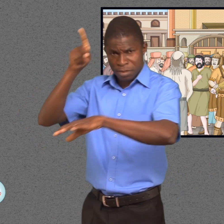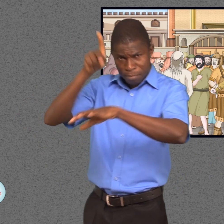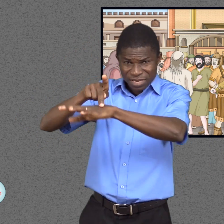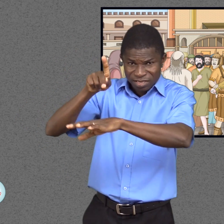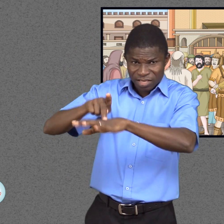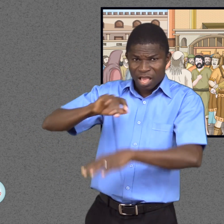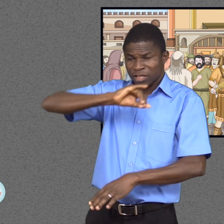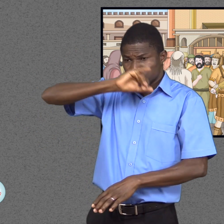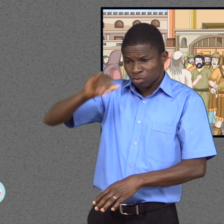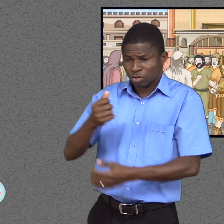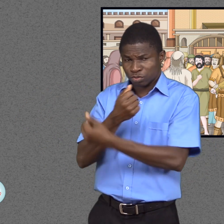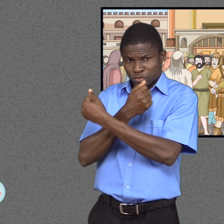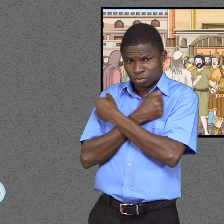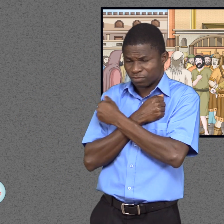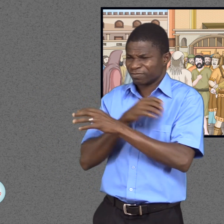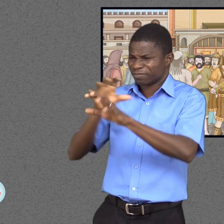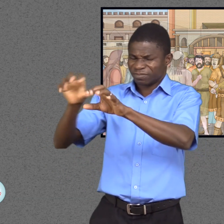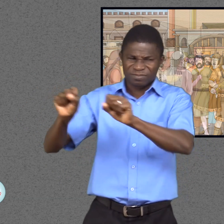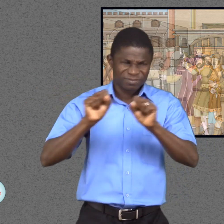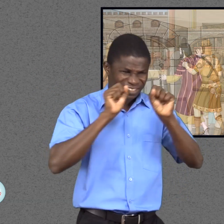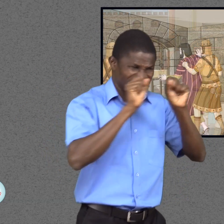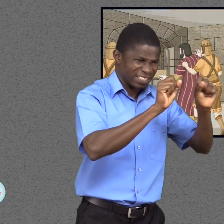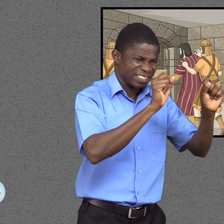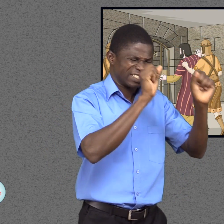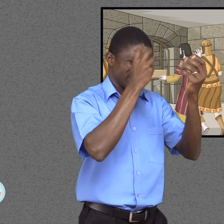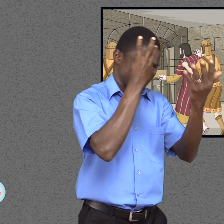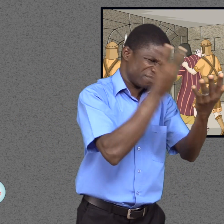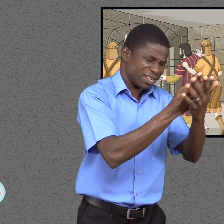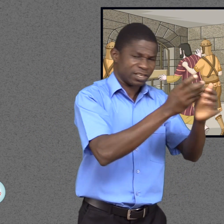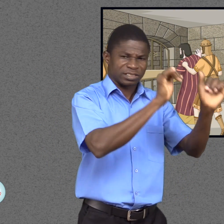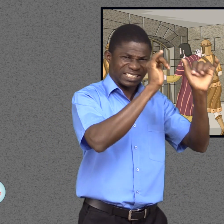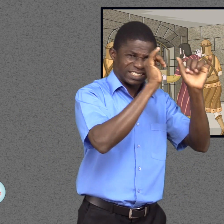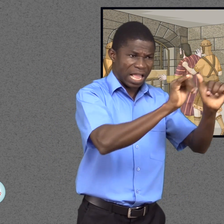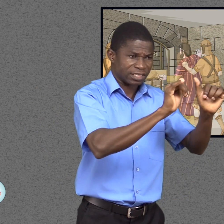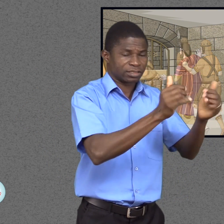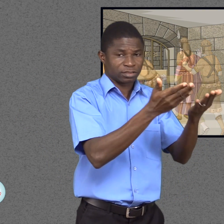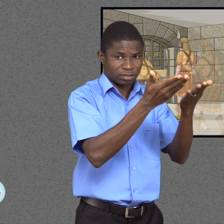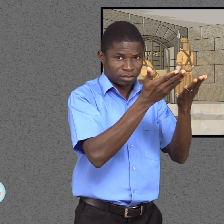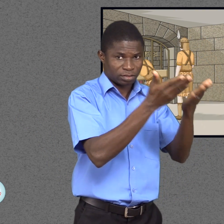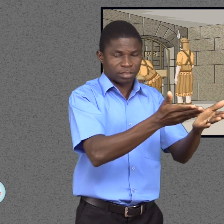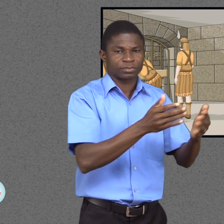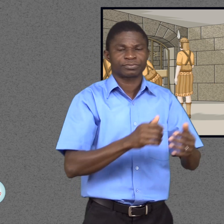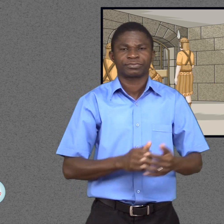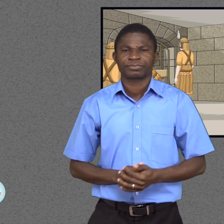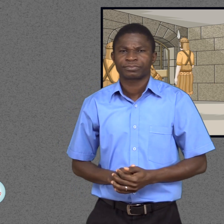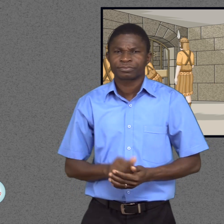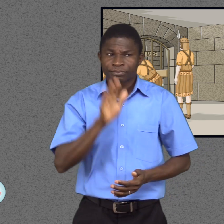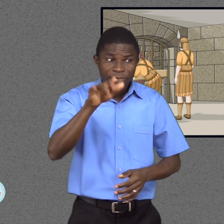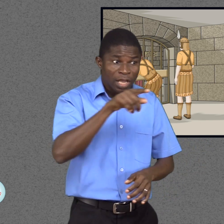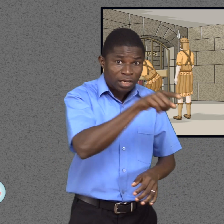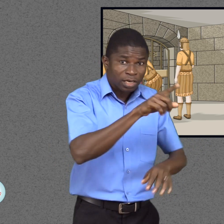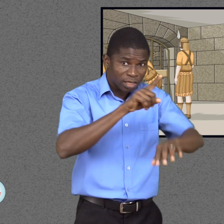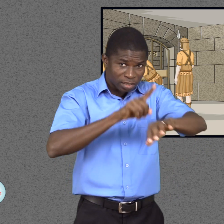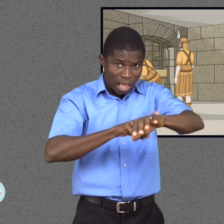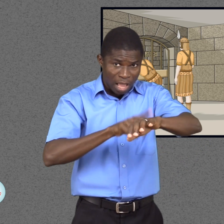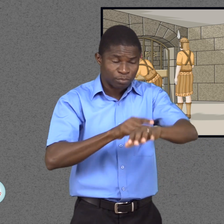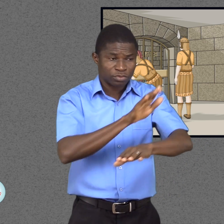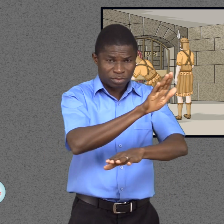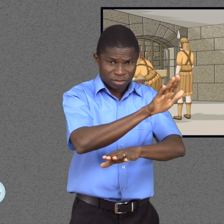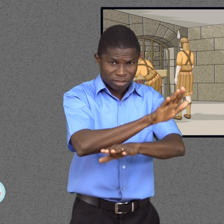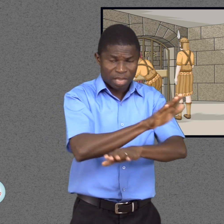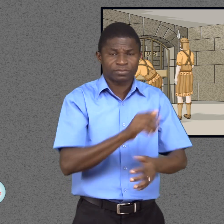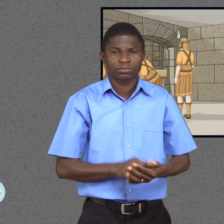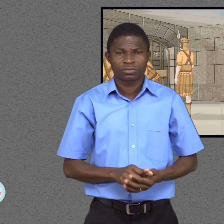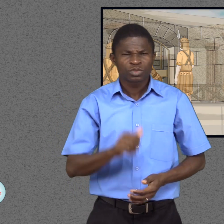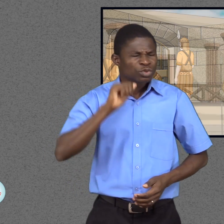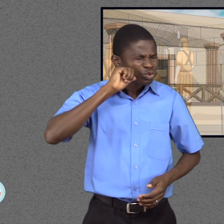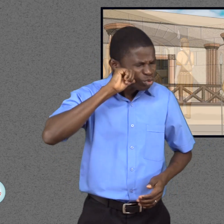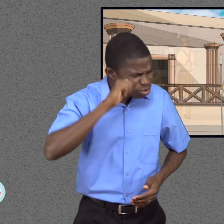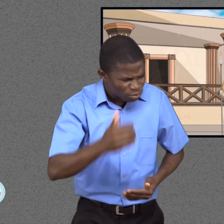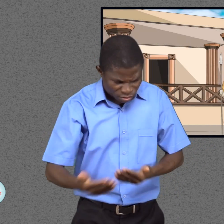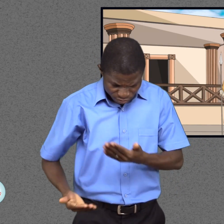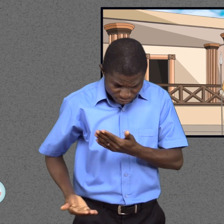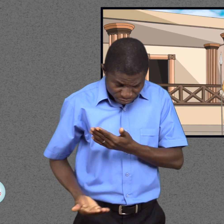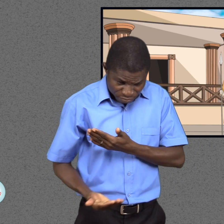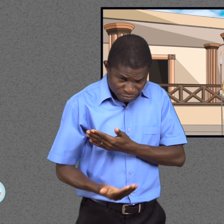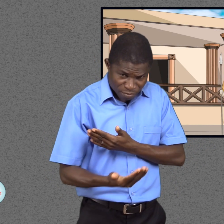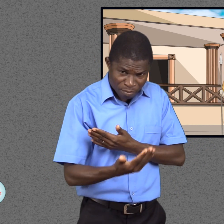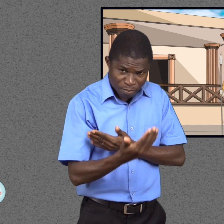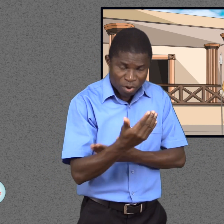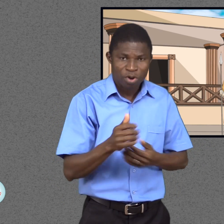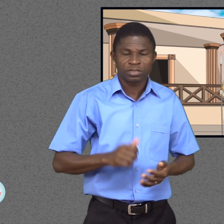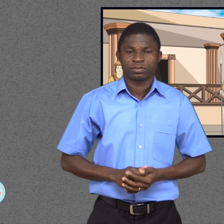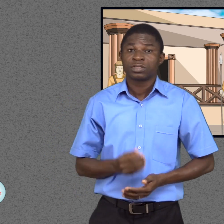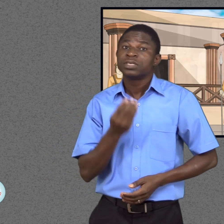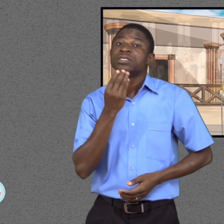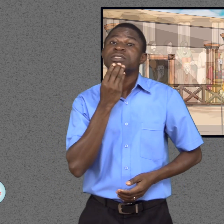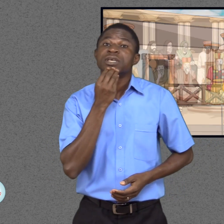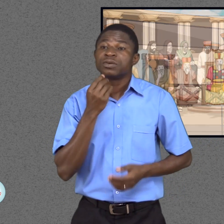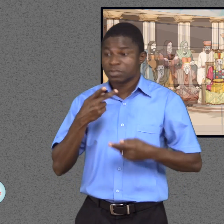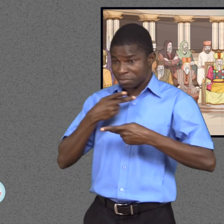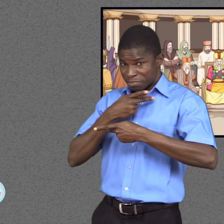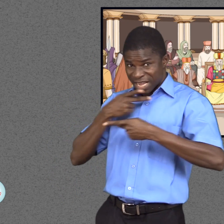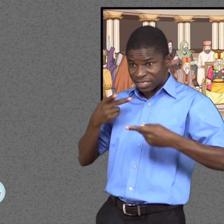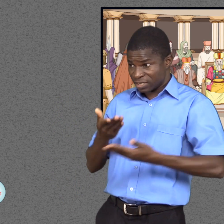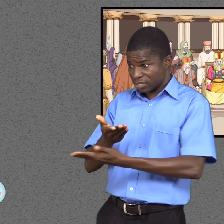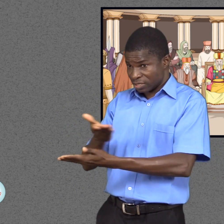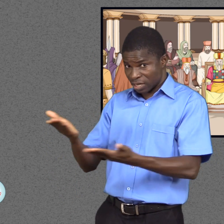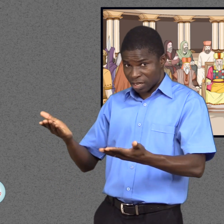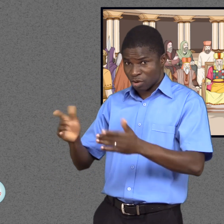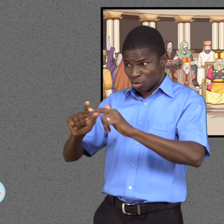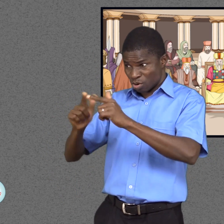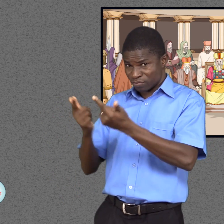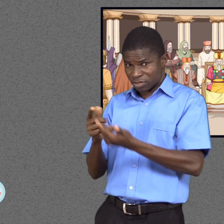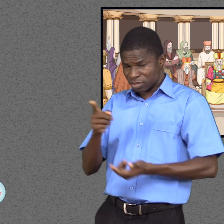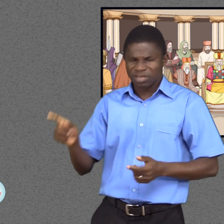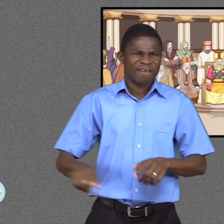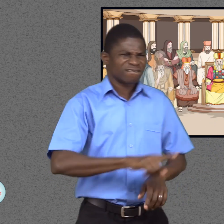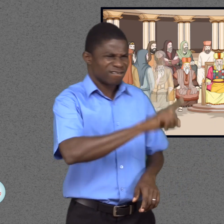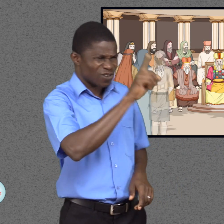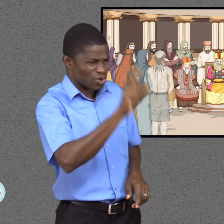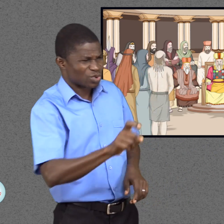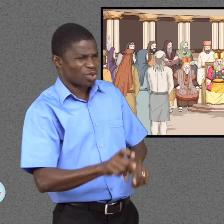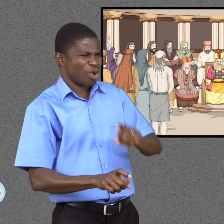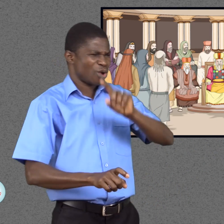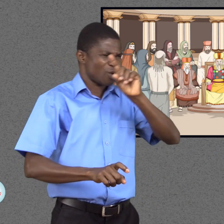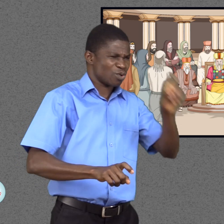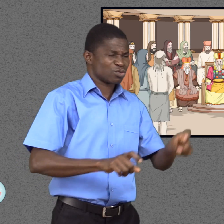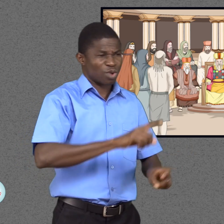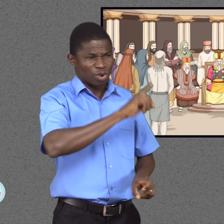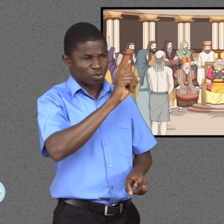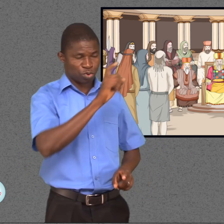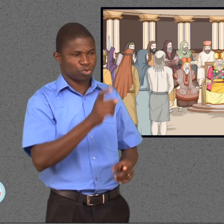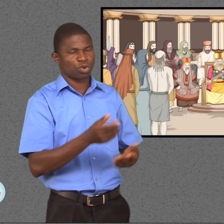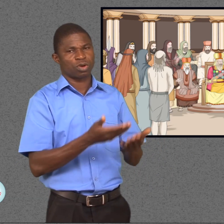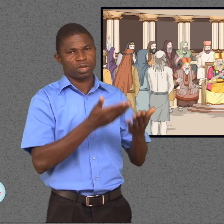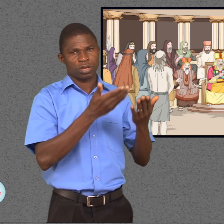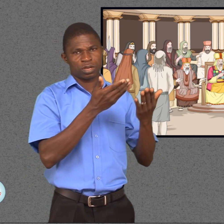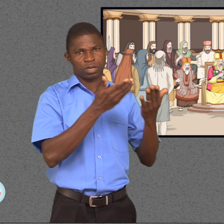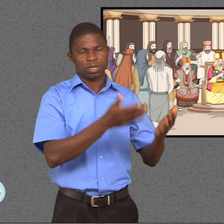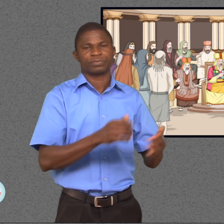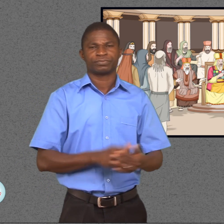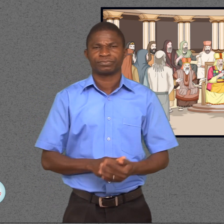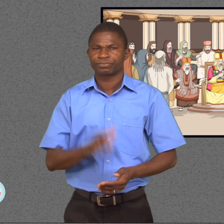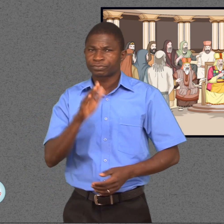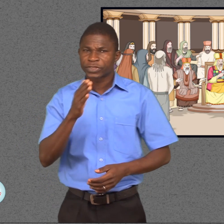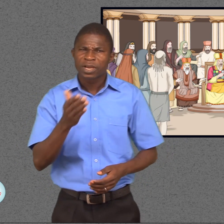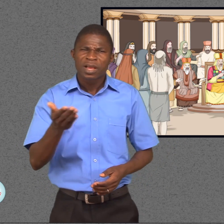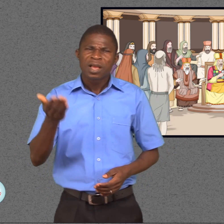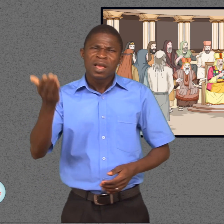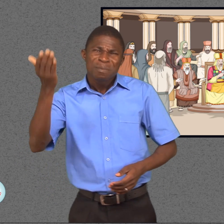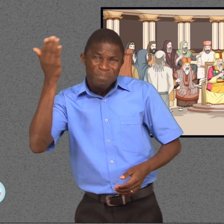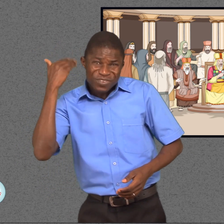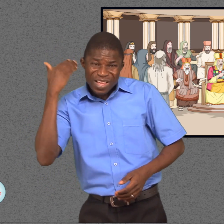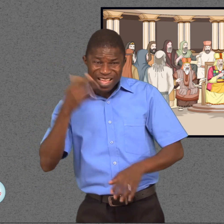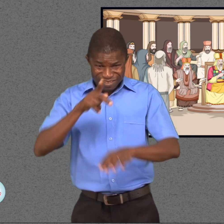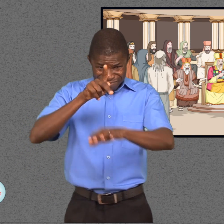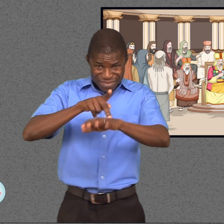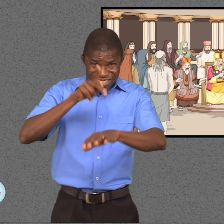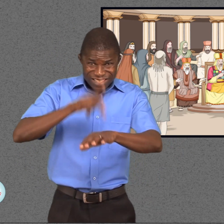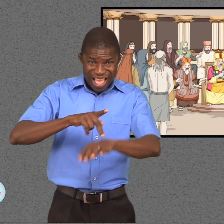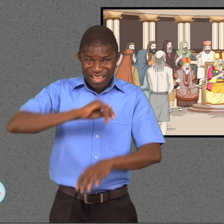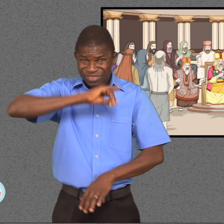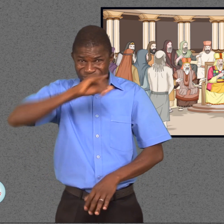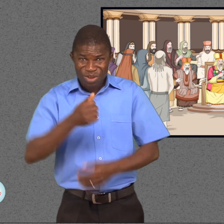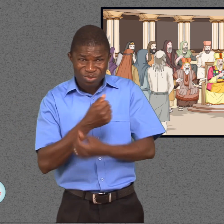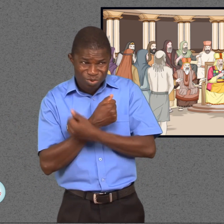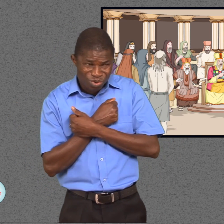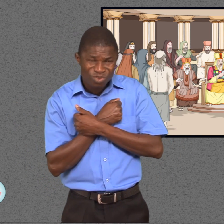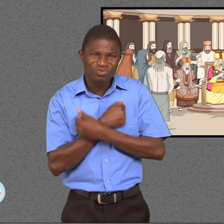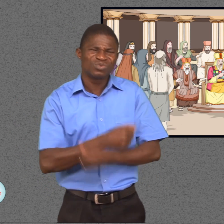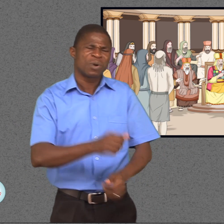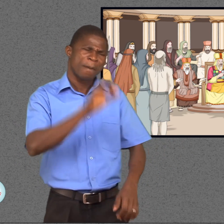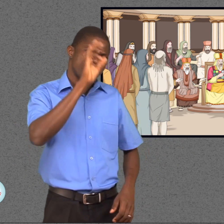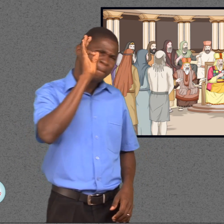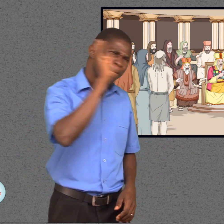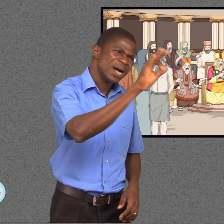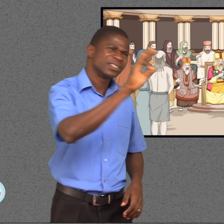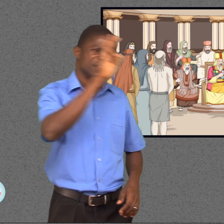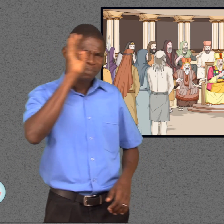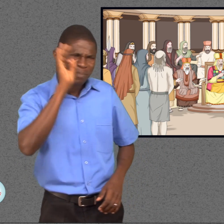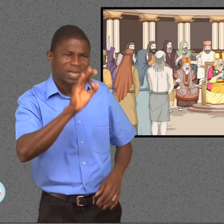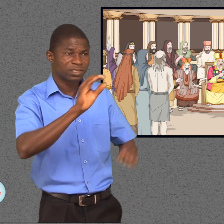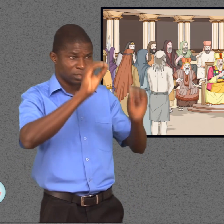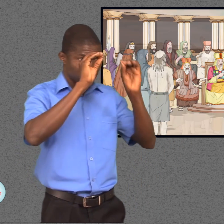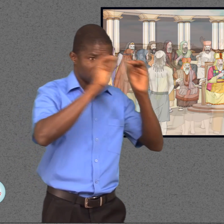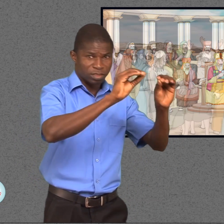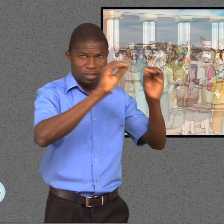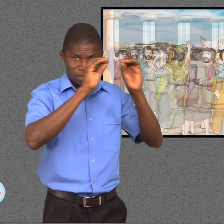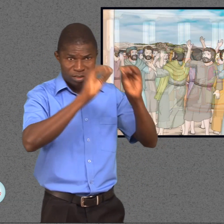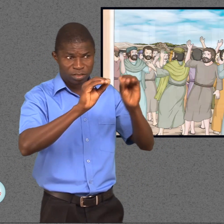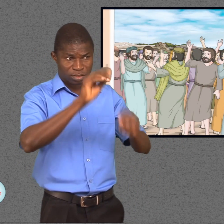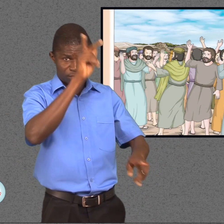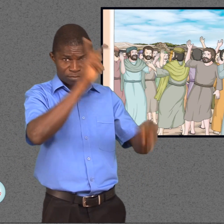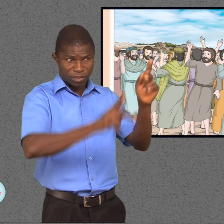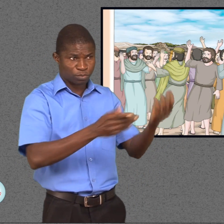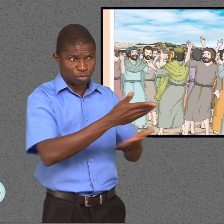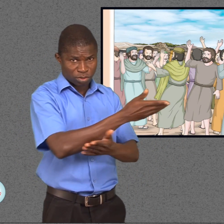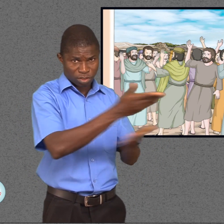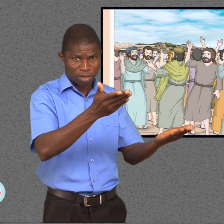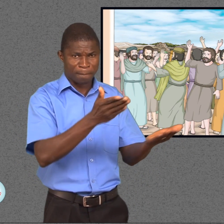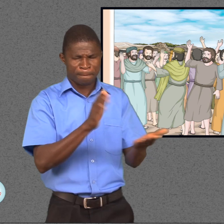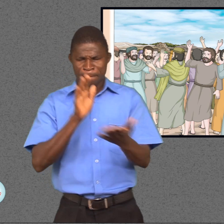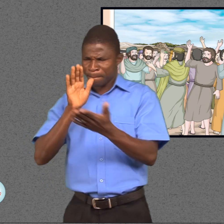They seized Peter and John, and because it was evening, they put them in custody until the next day.